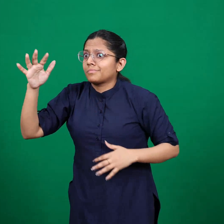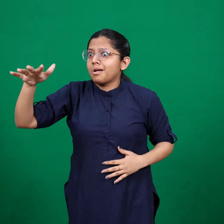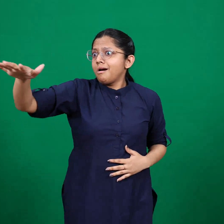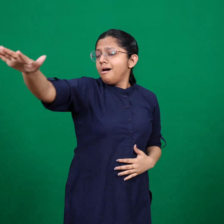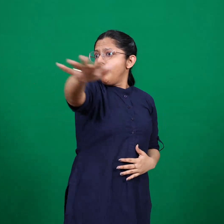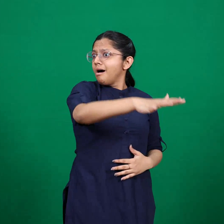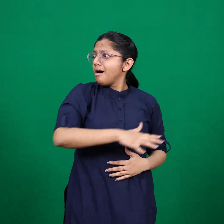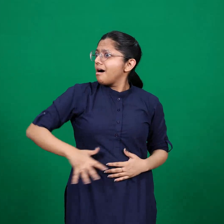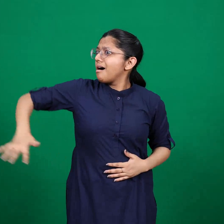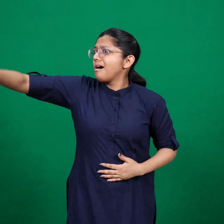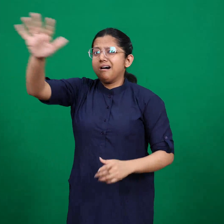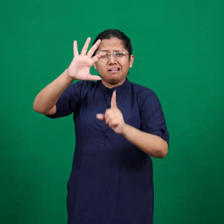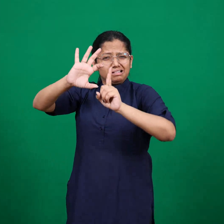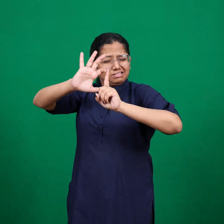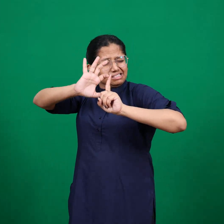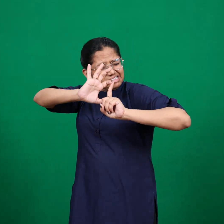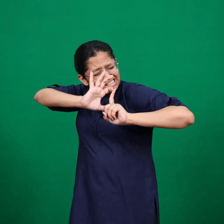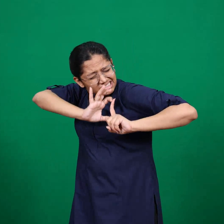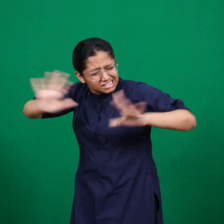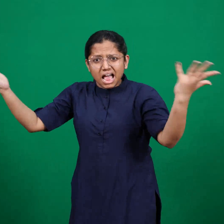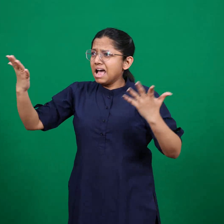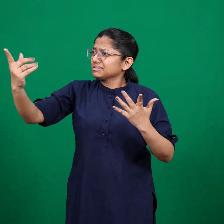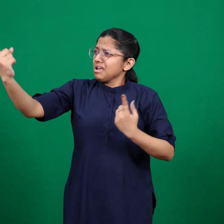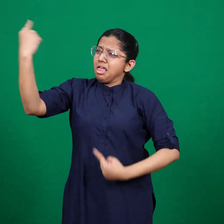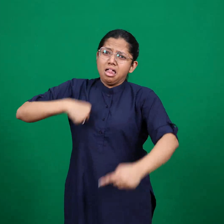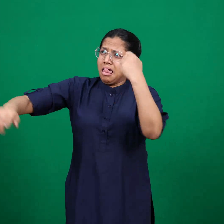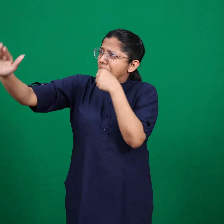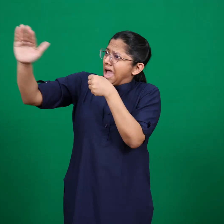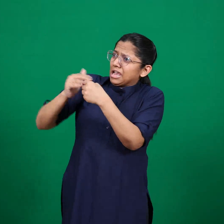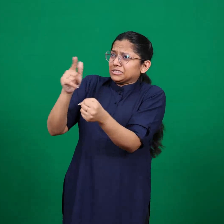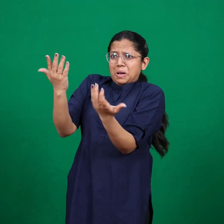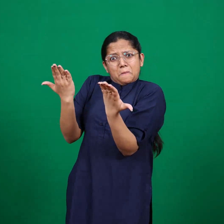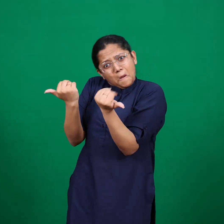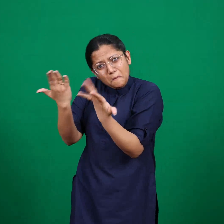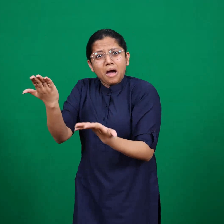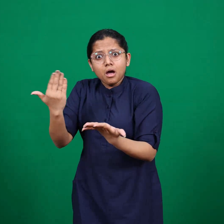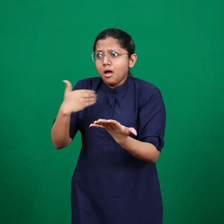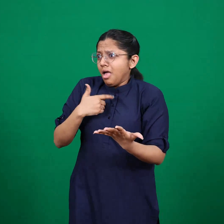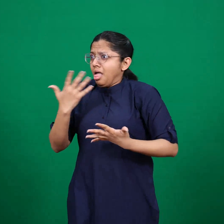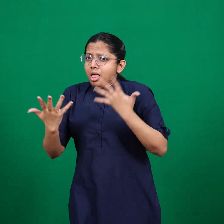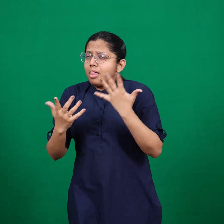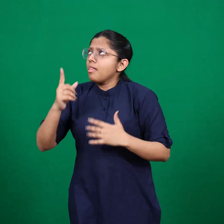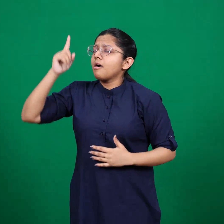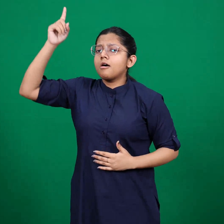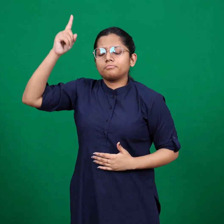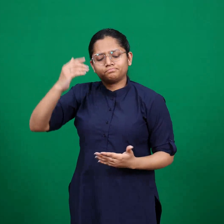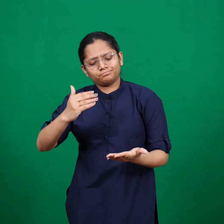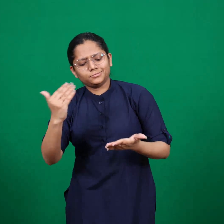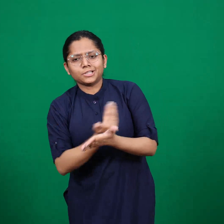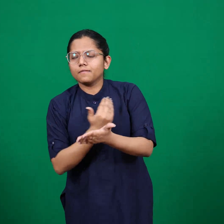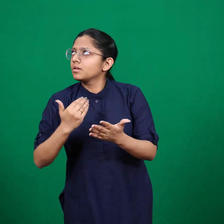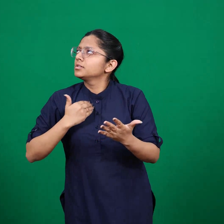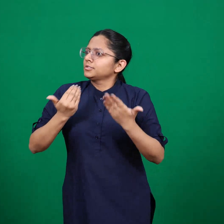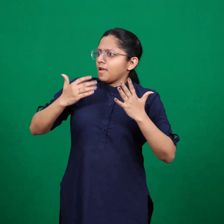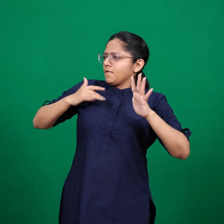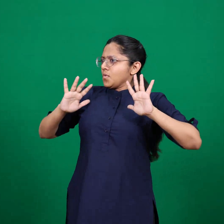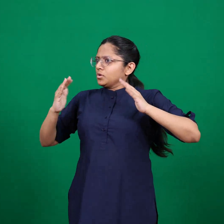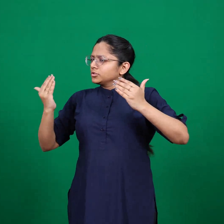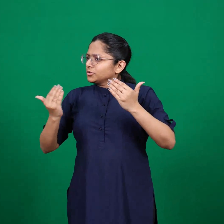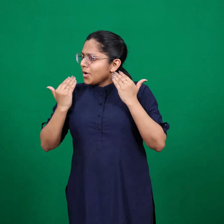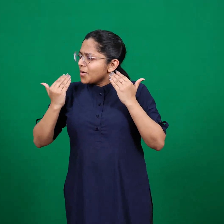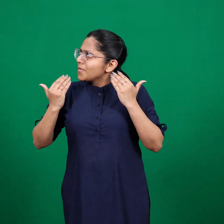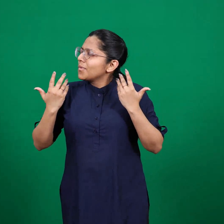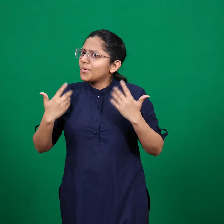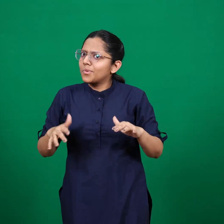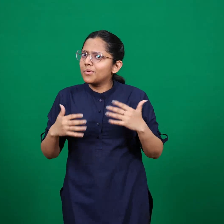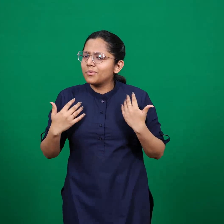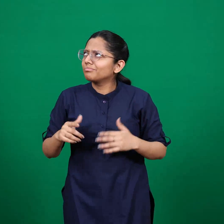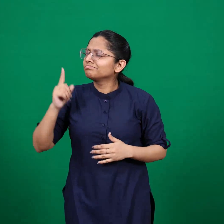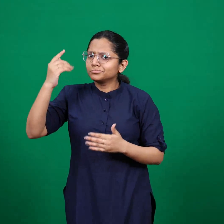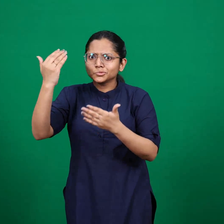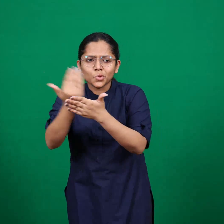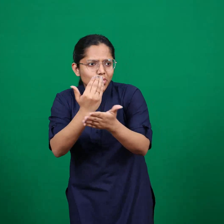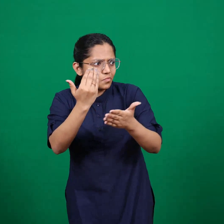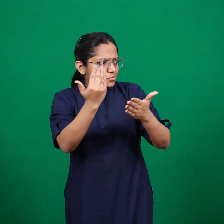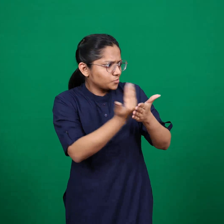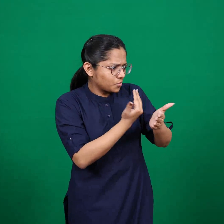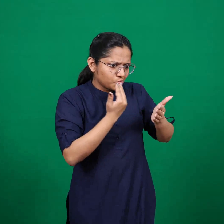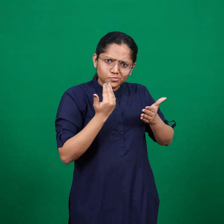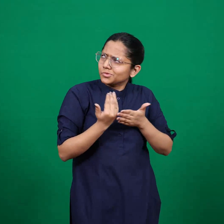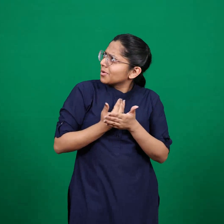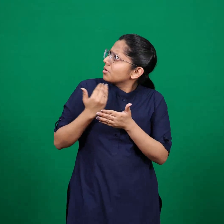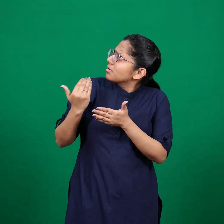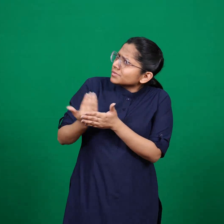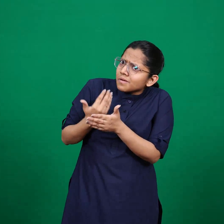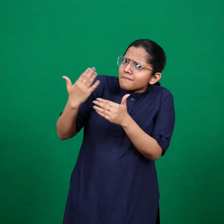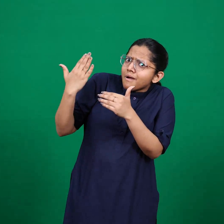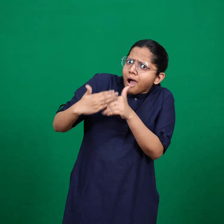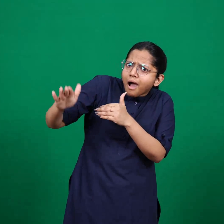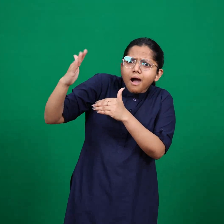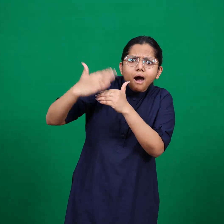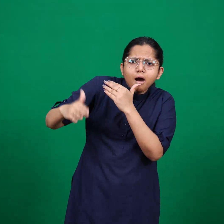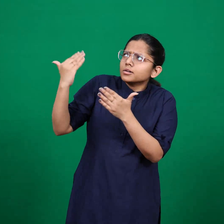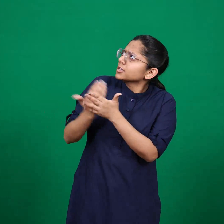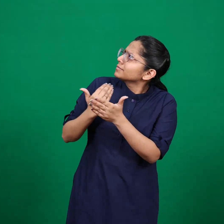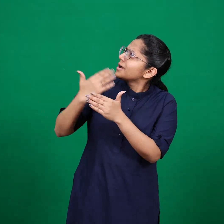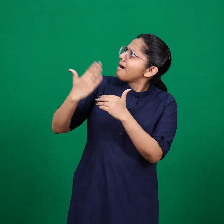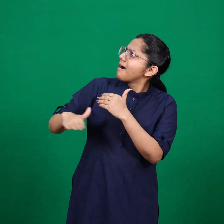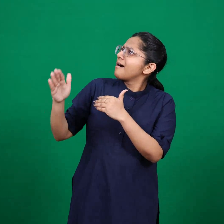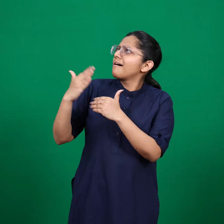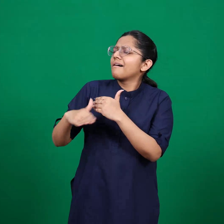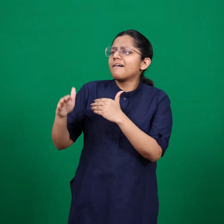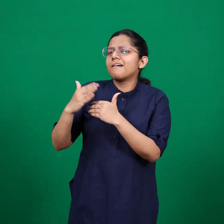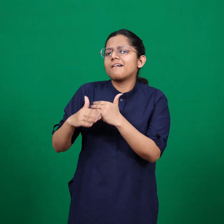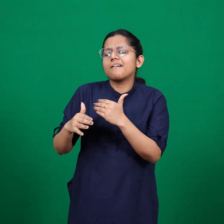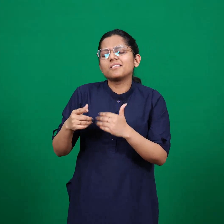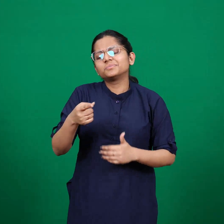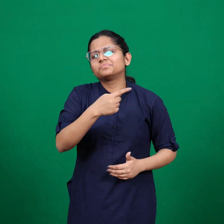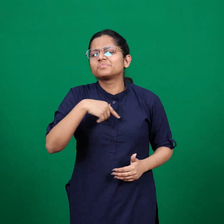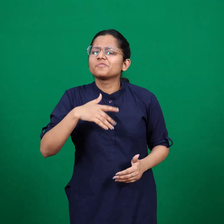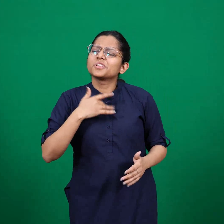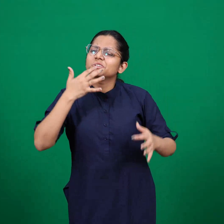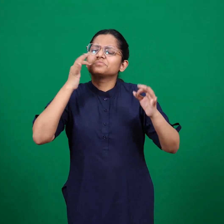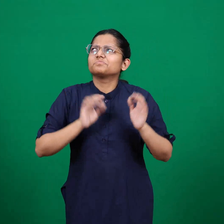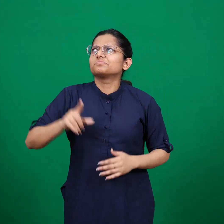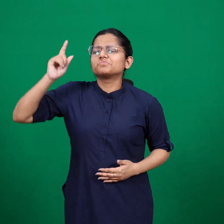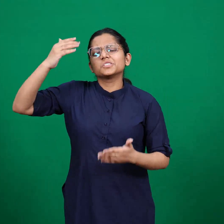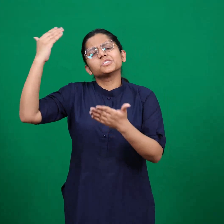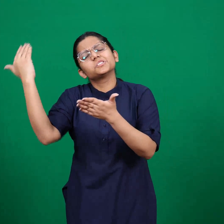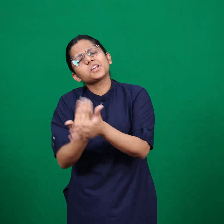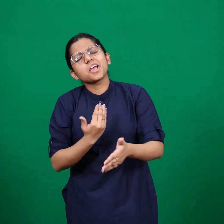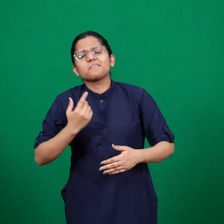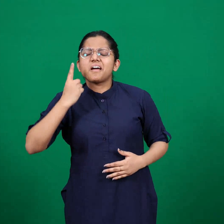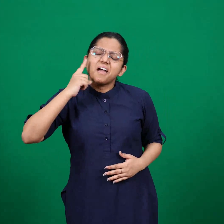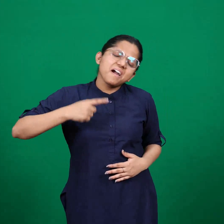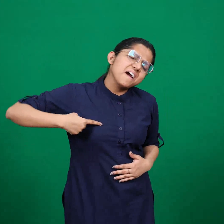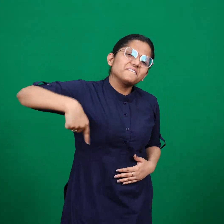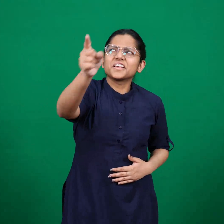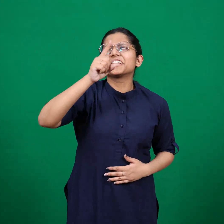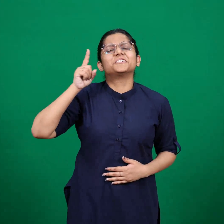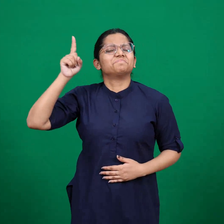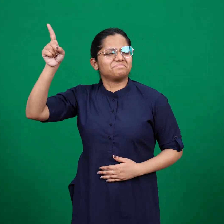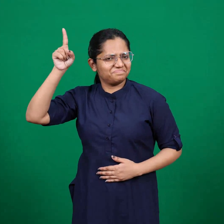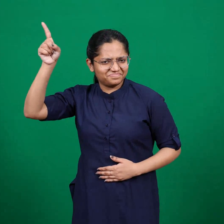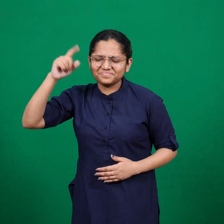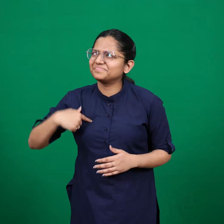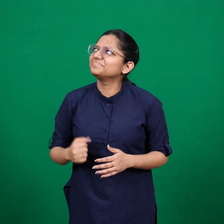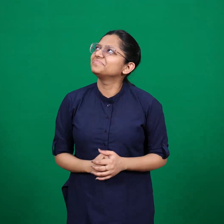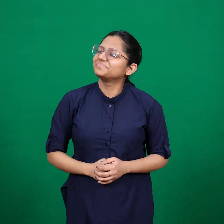He has delivered us from such a deadly peril, and He will deliver us.